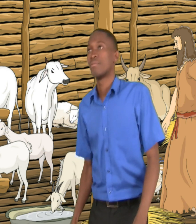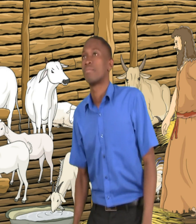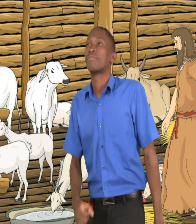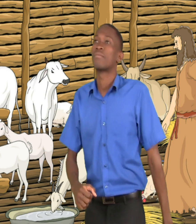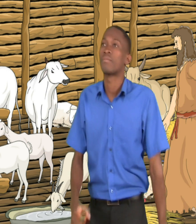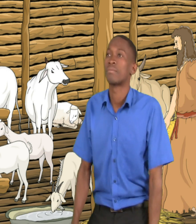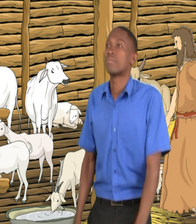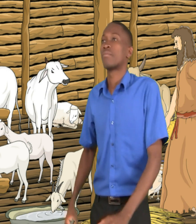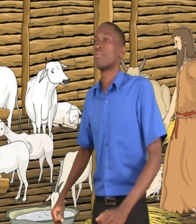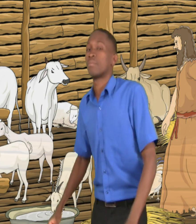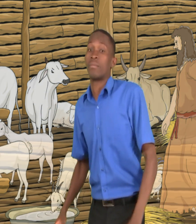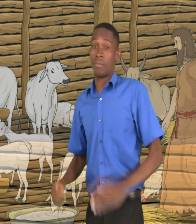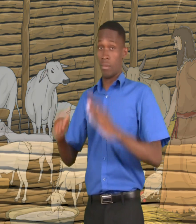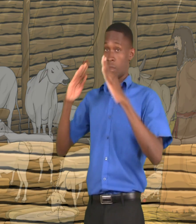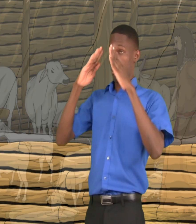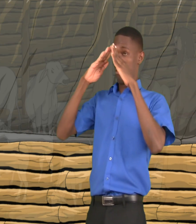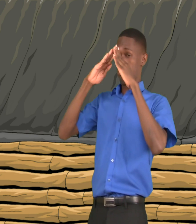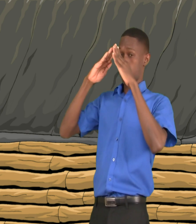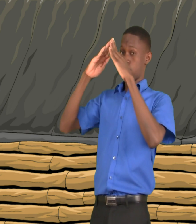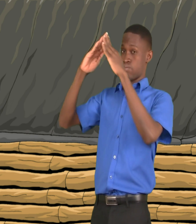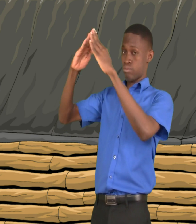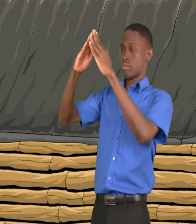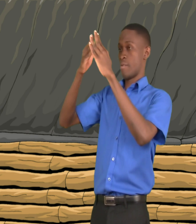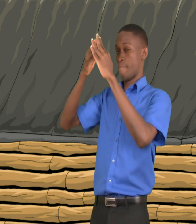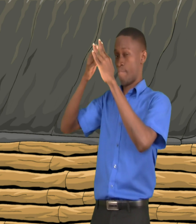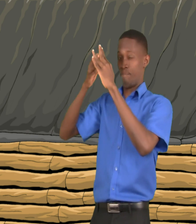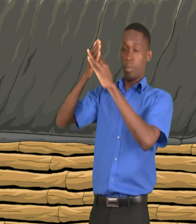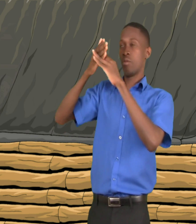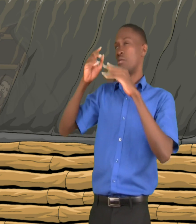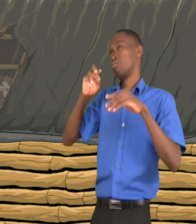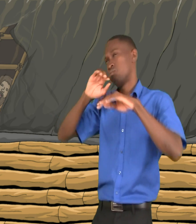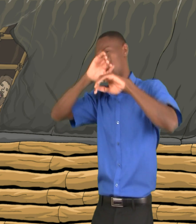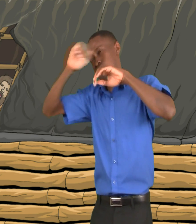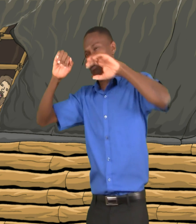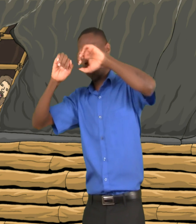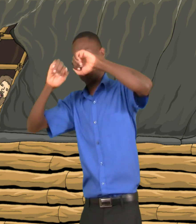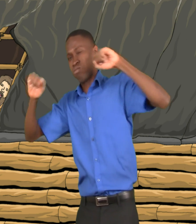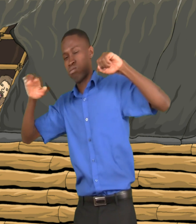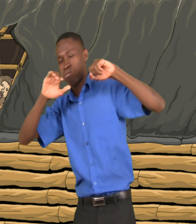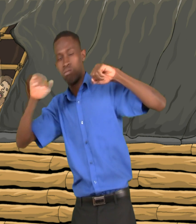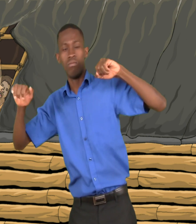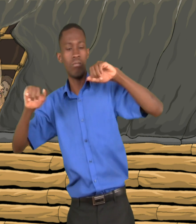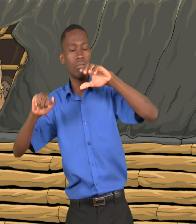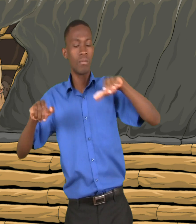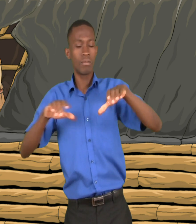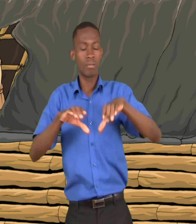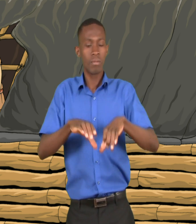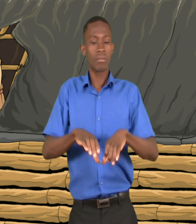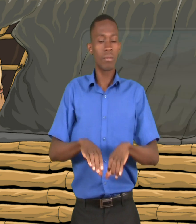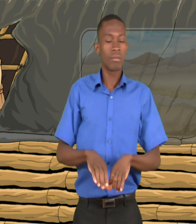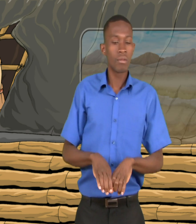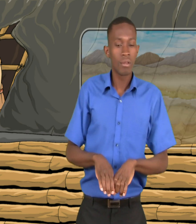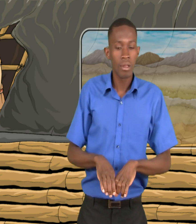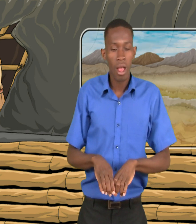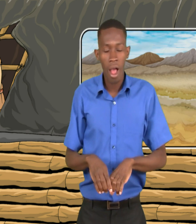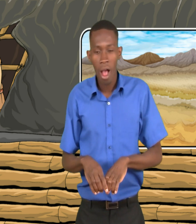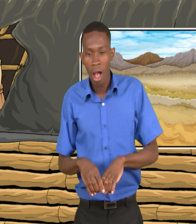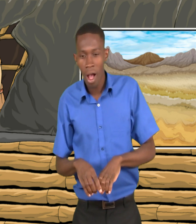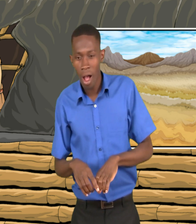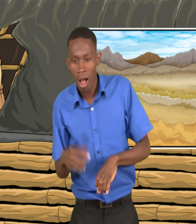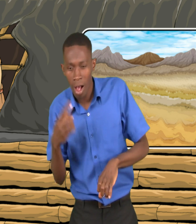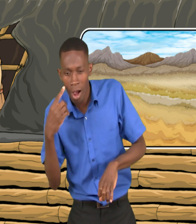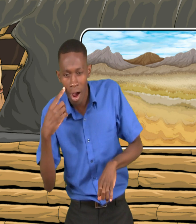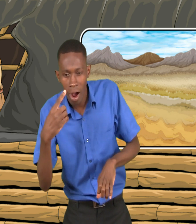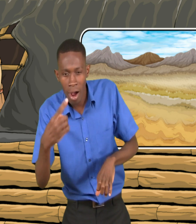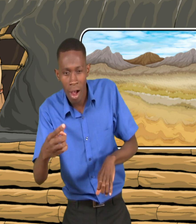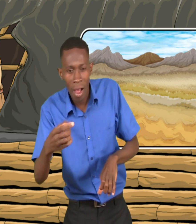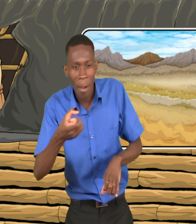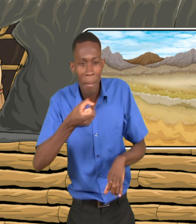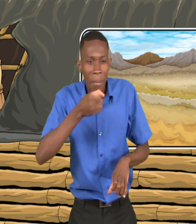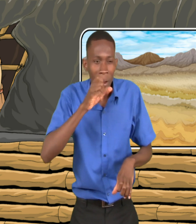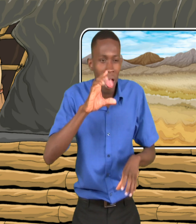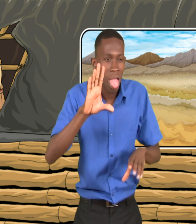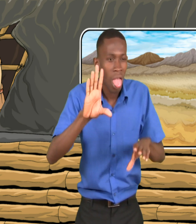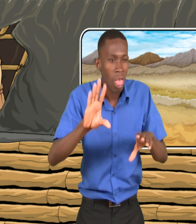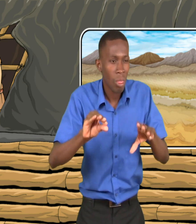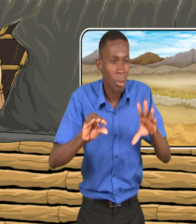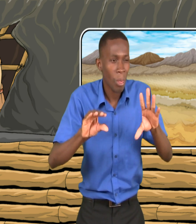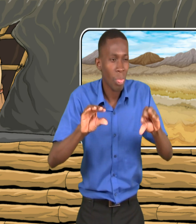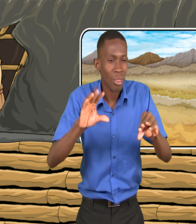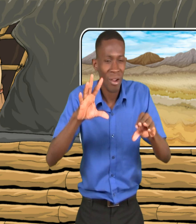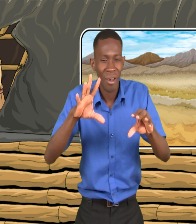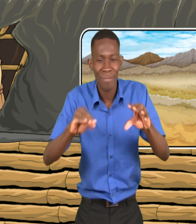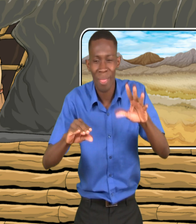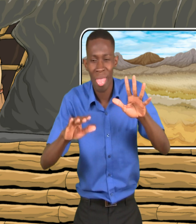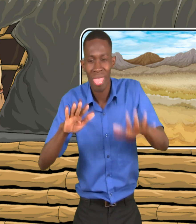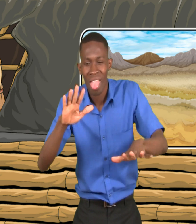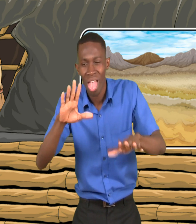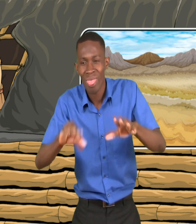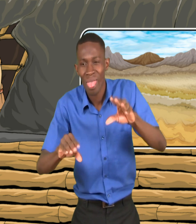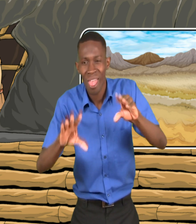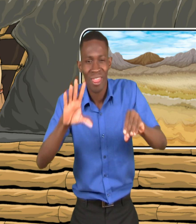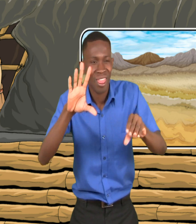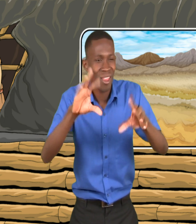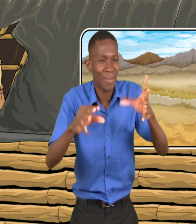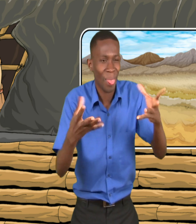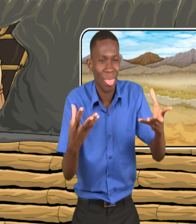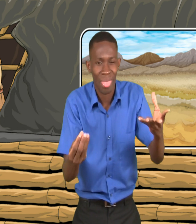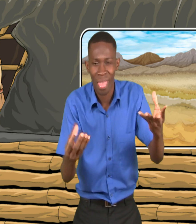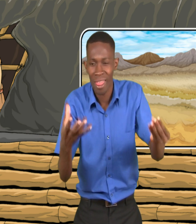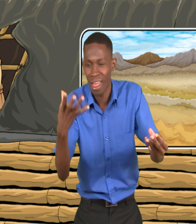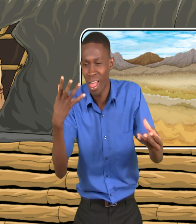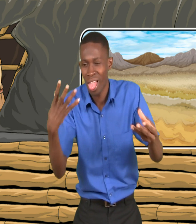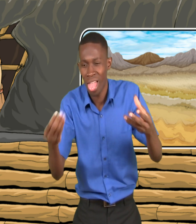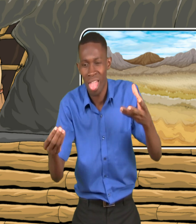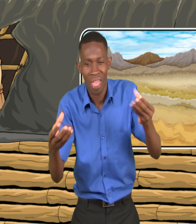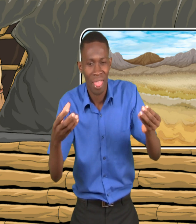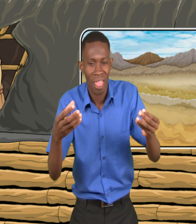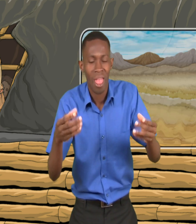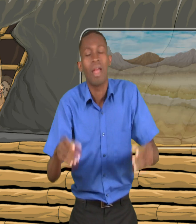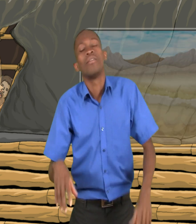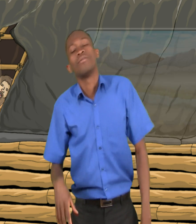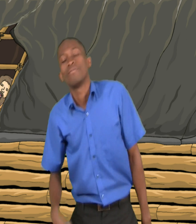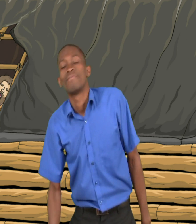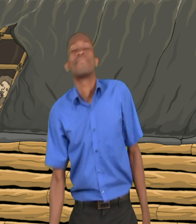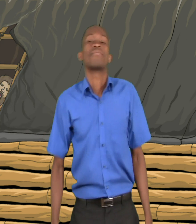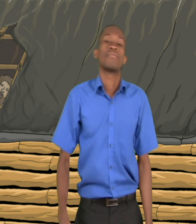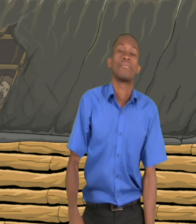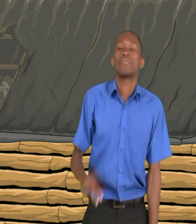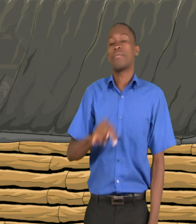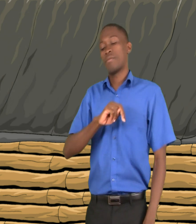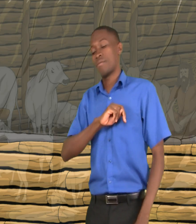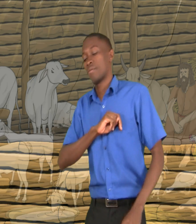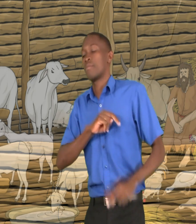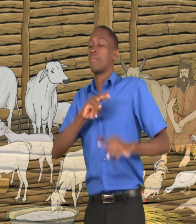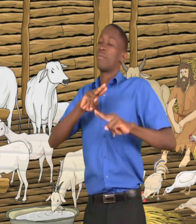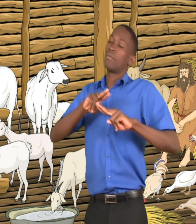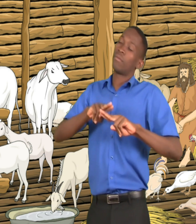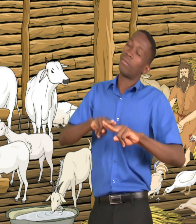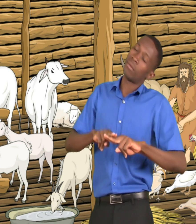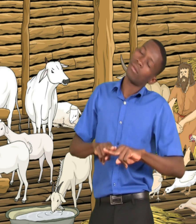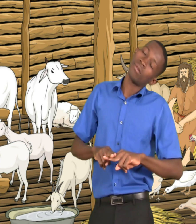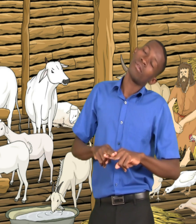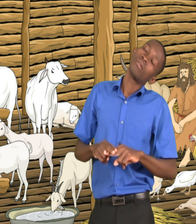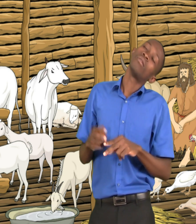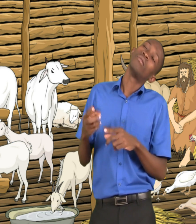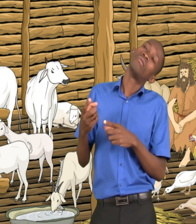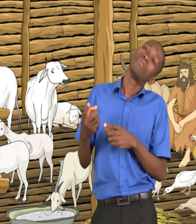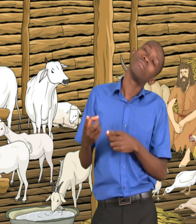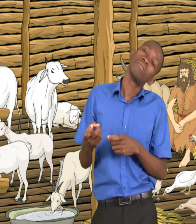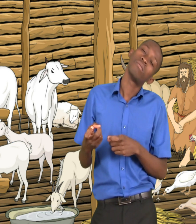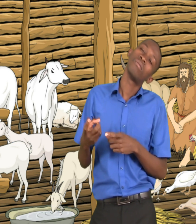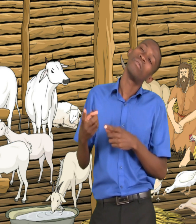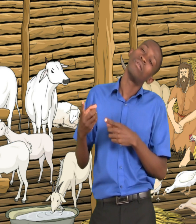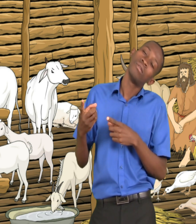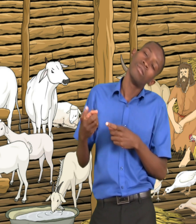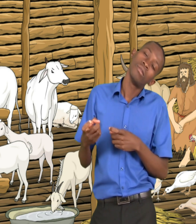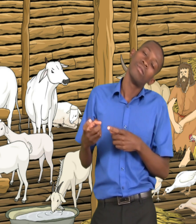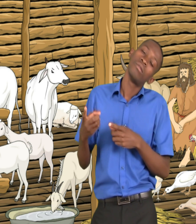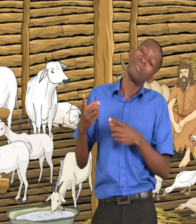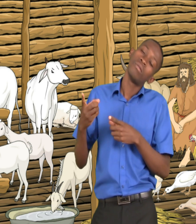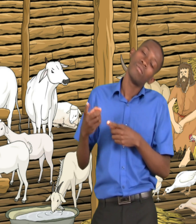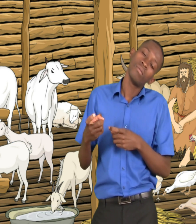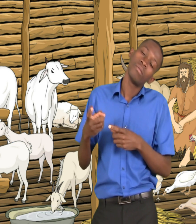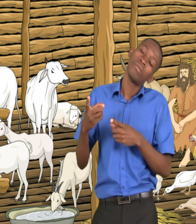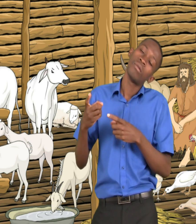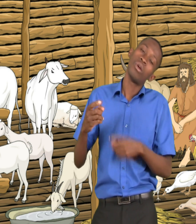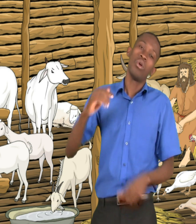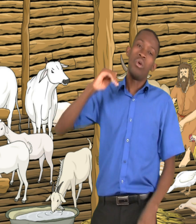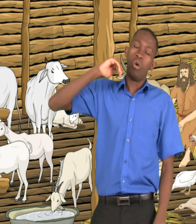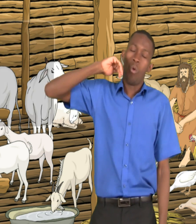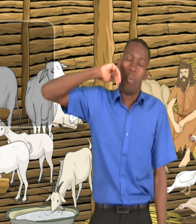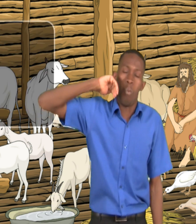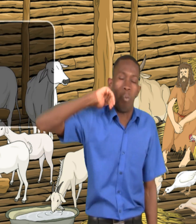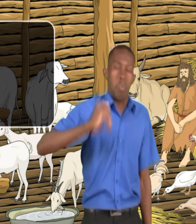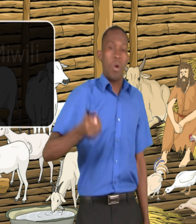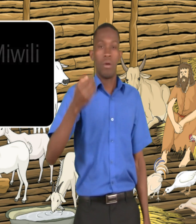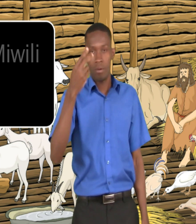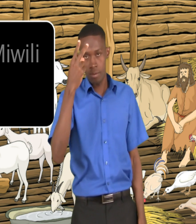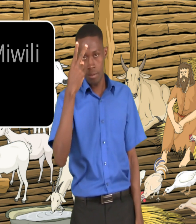So Noah removed the covering from the ark and saw that the surface of the ground was dry.